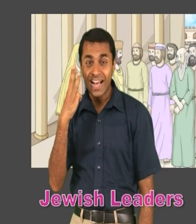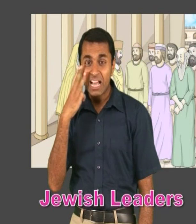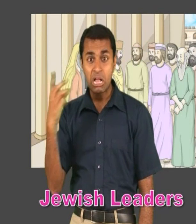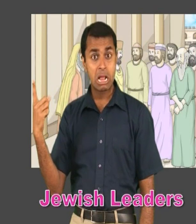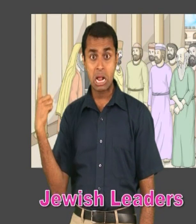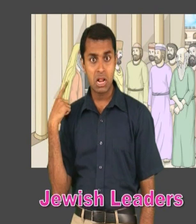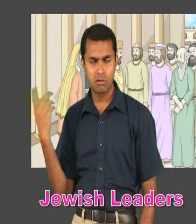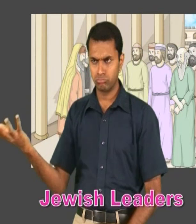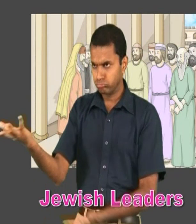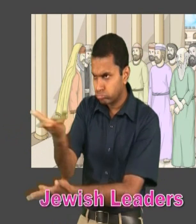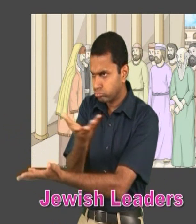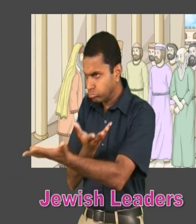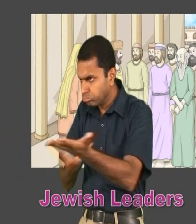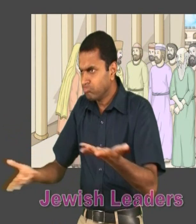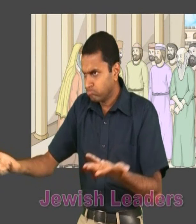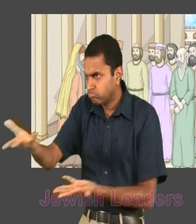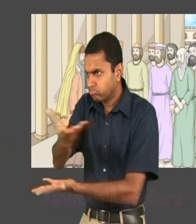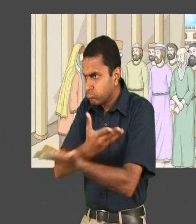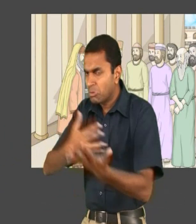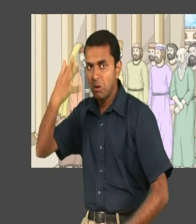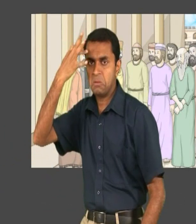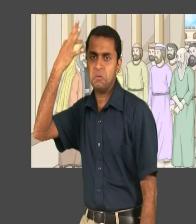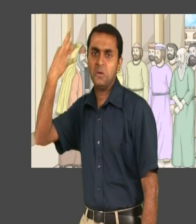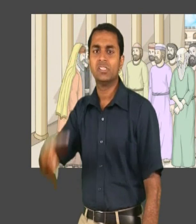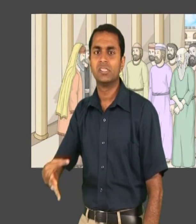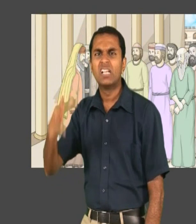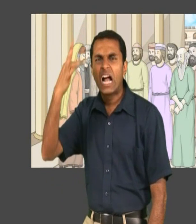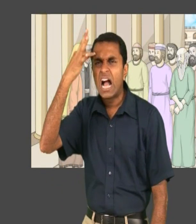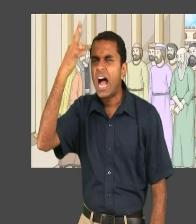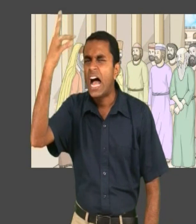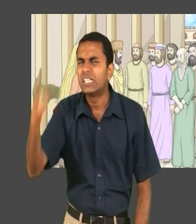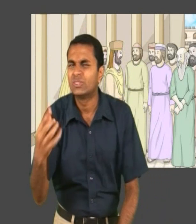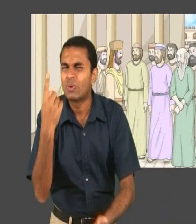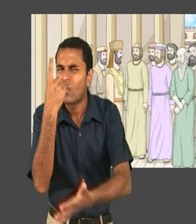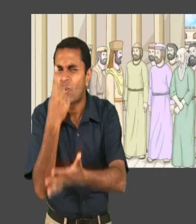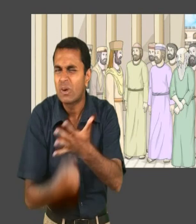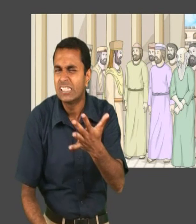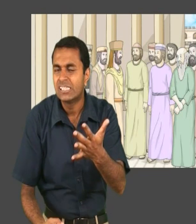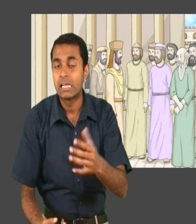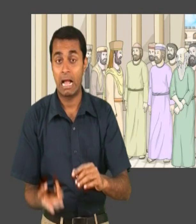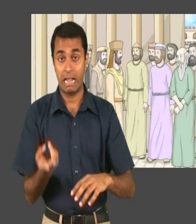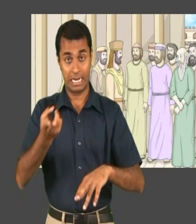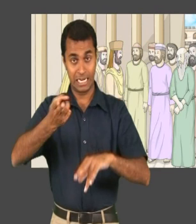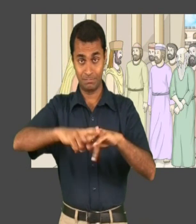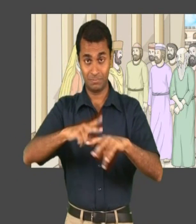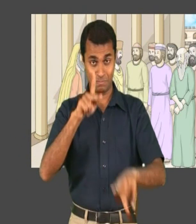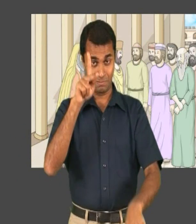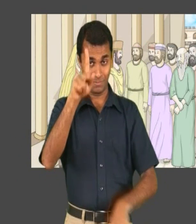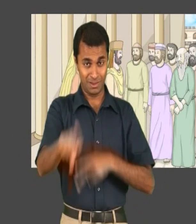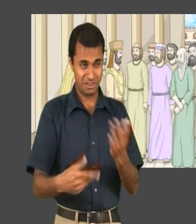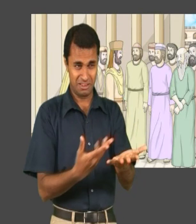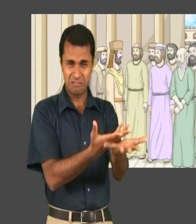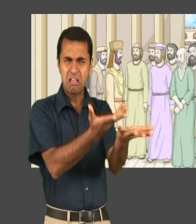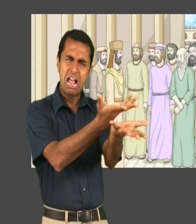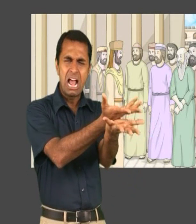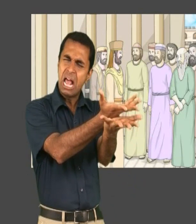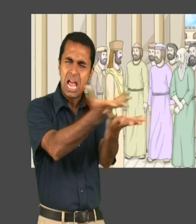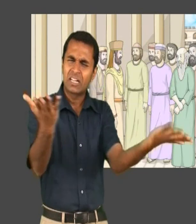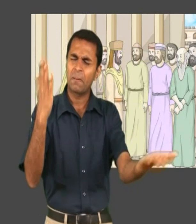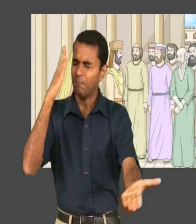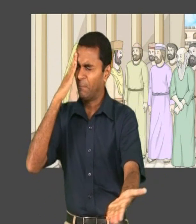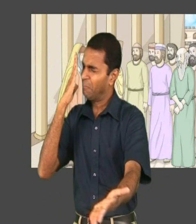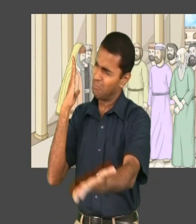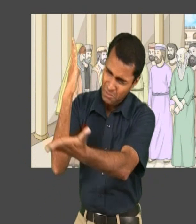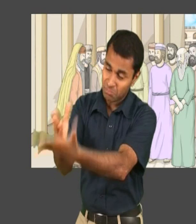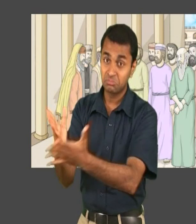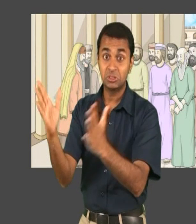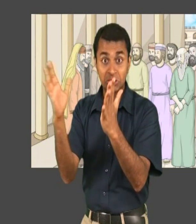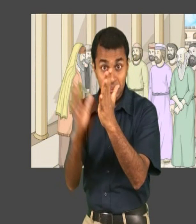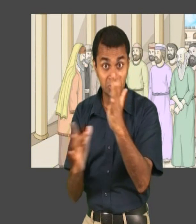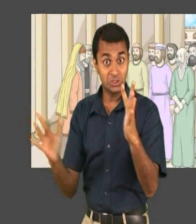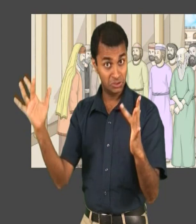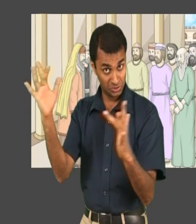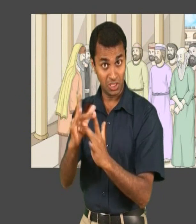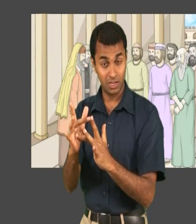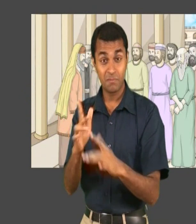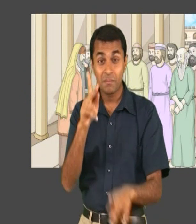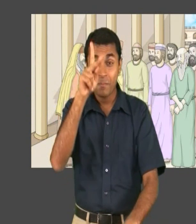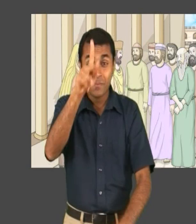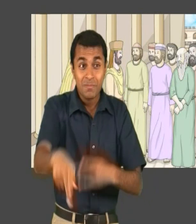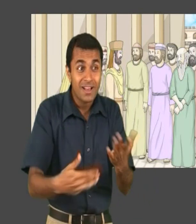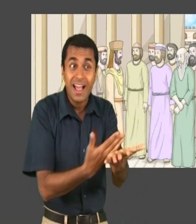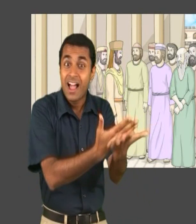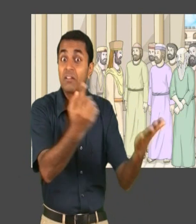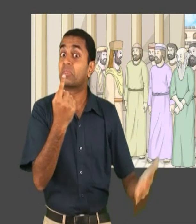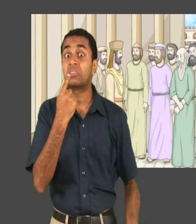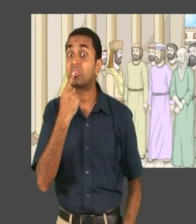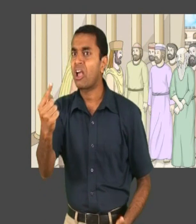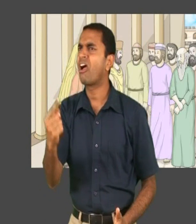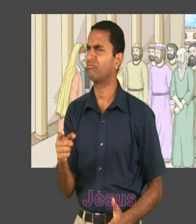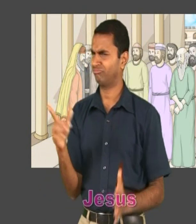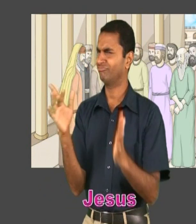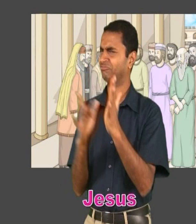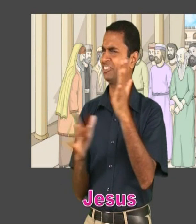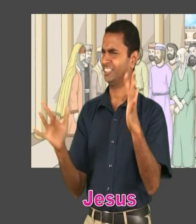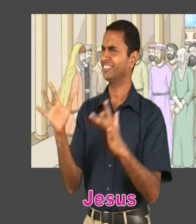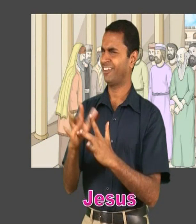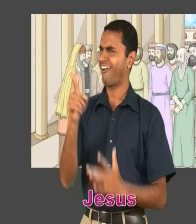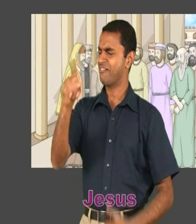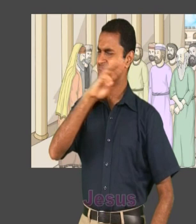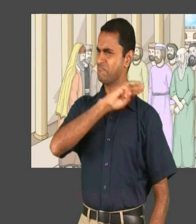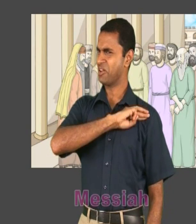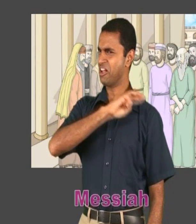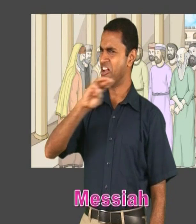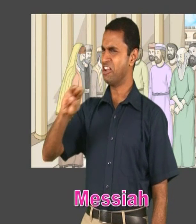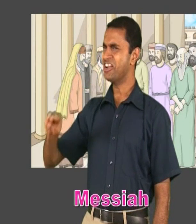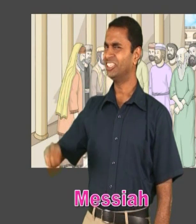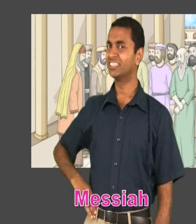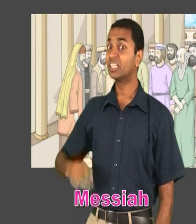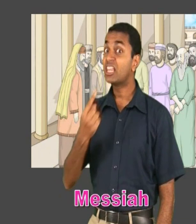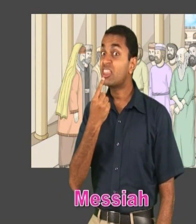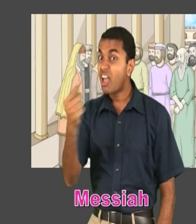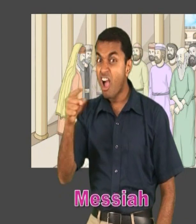His parents said this because they were afraid of the Jews.